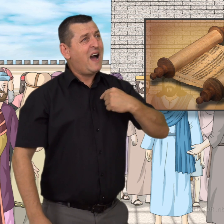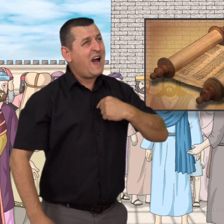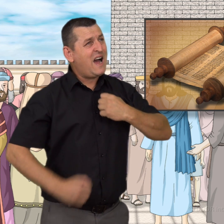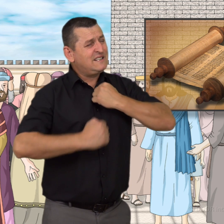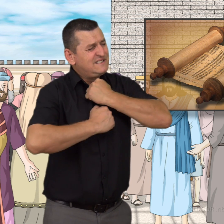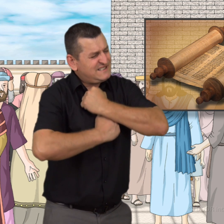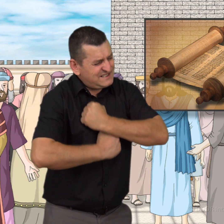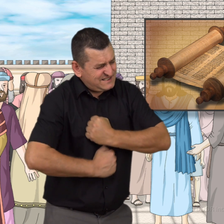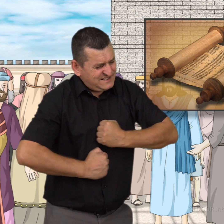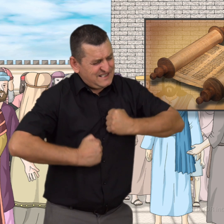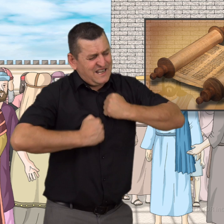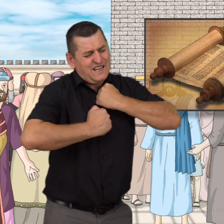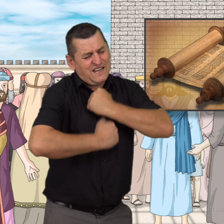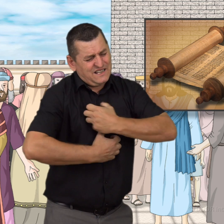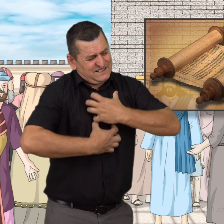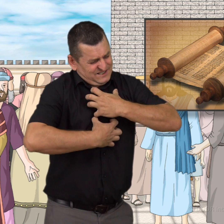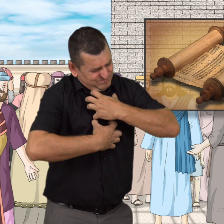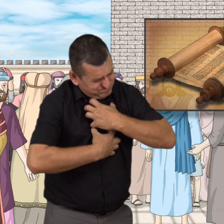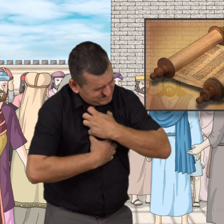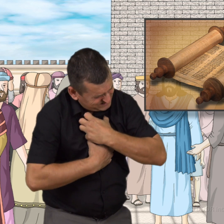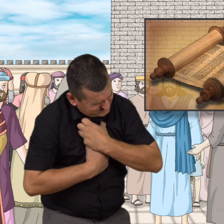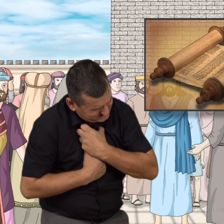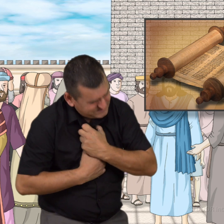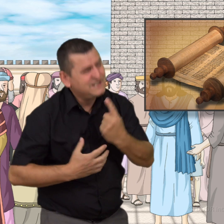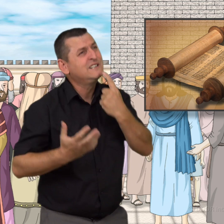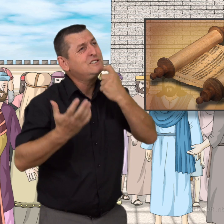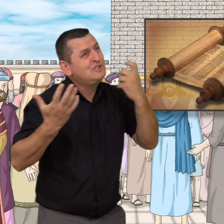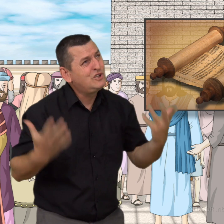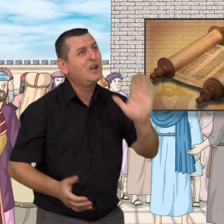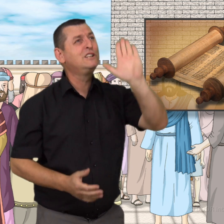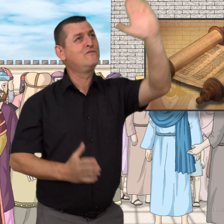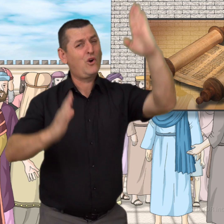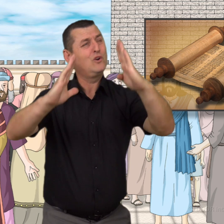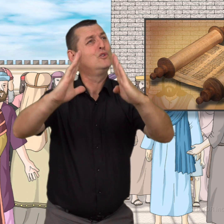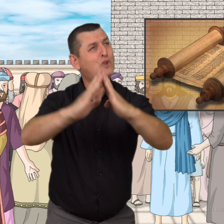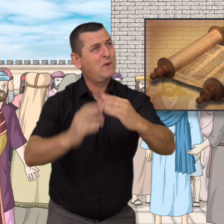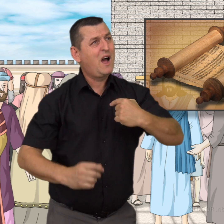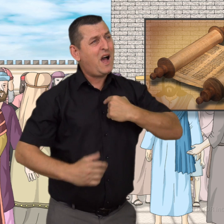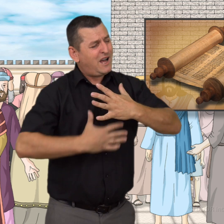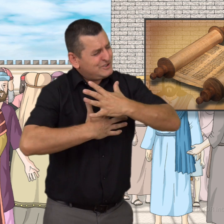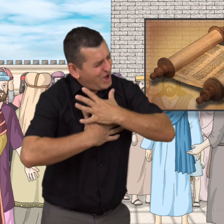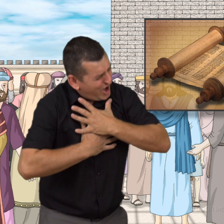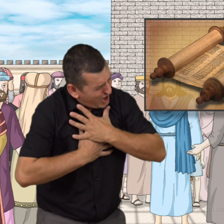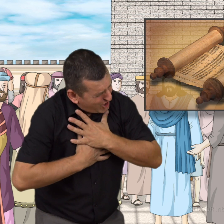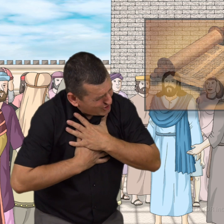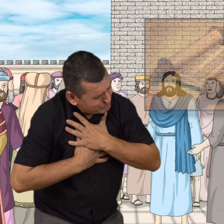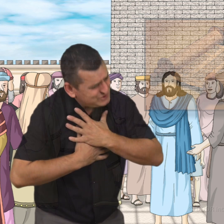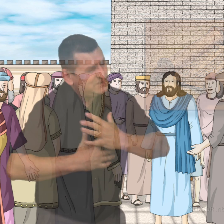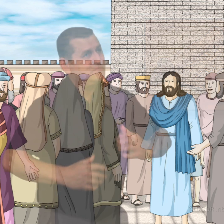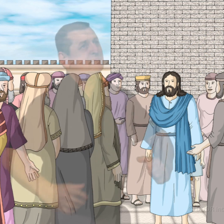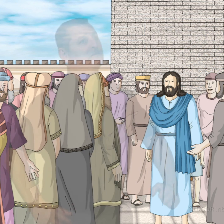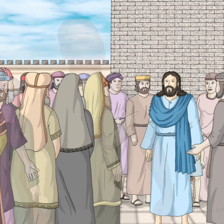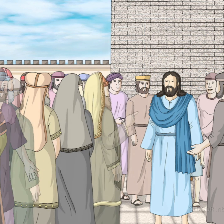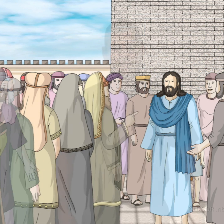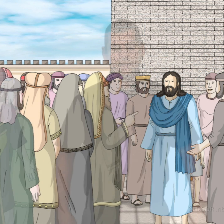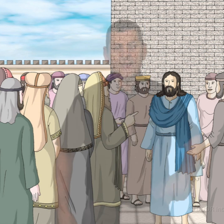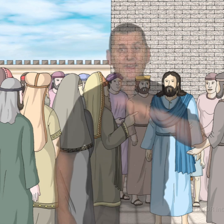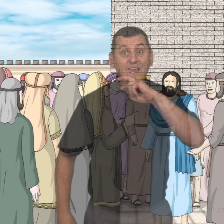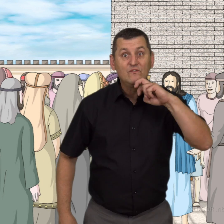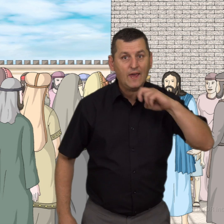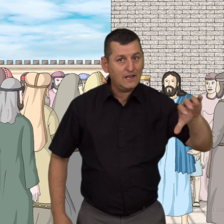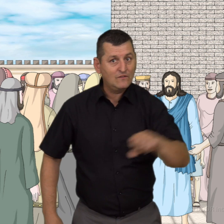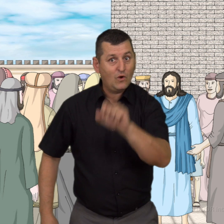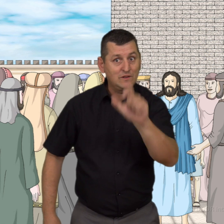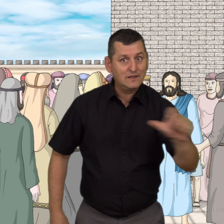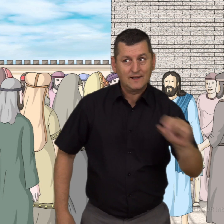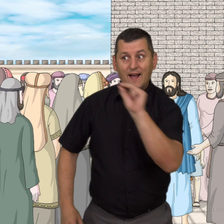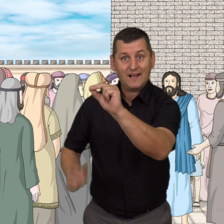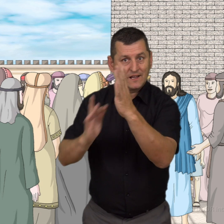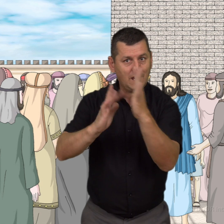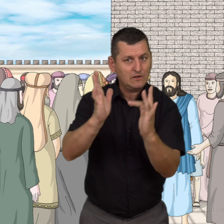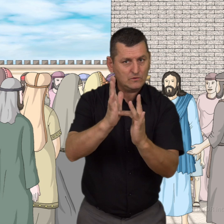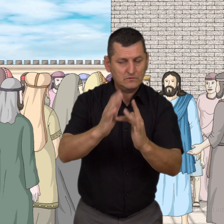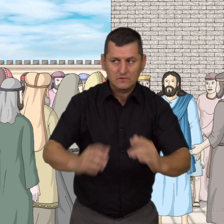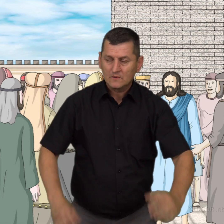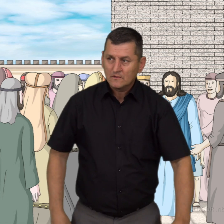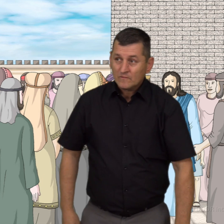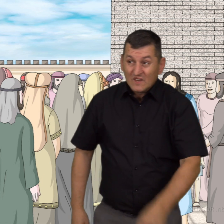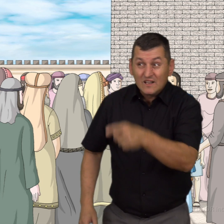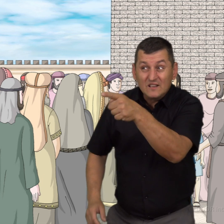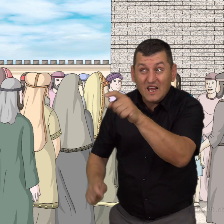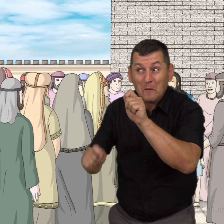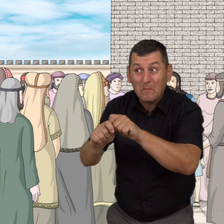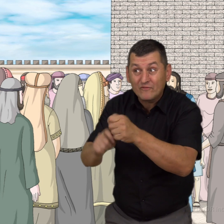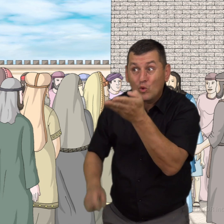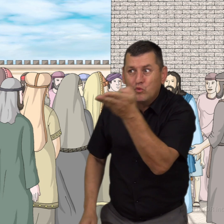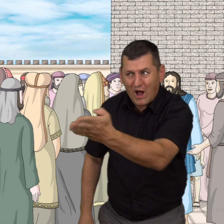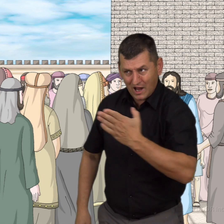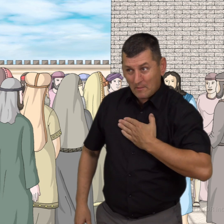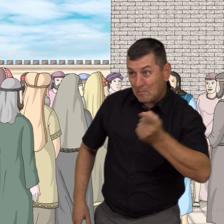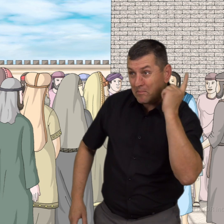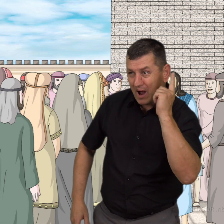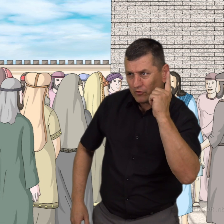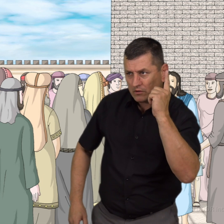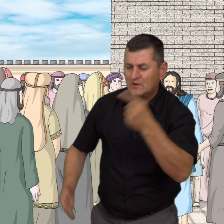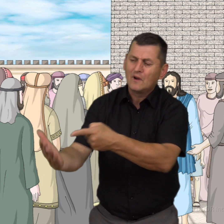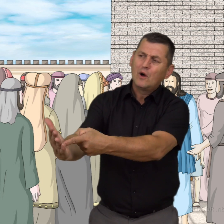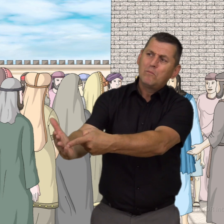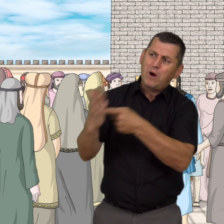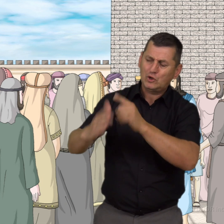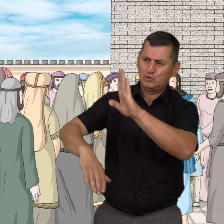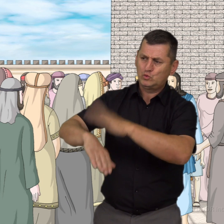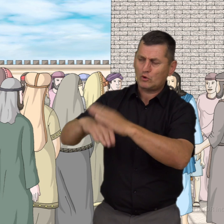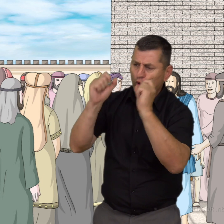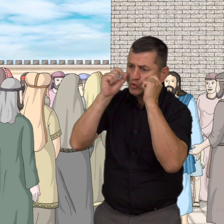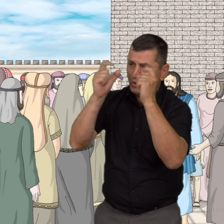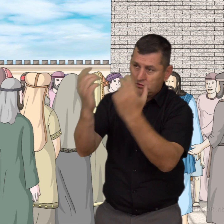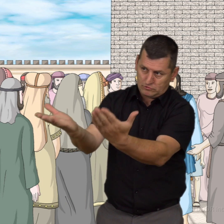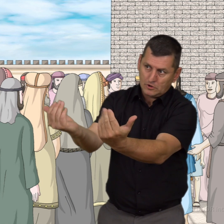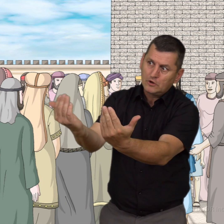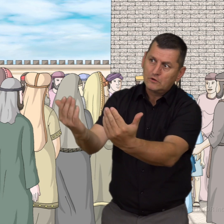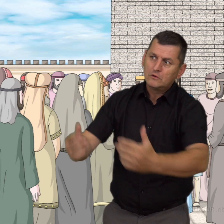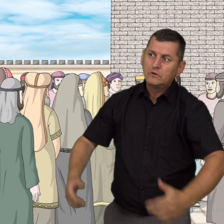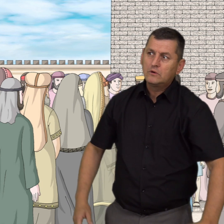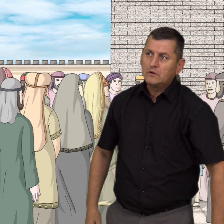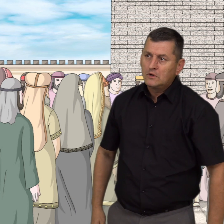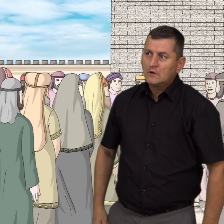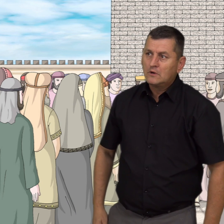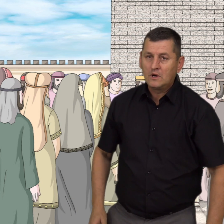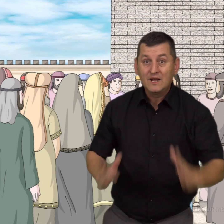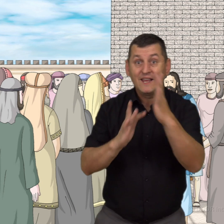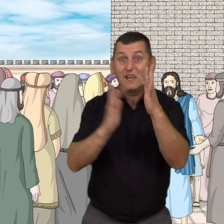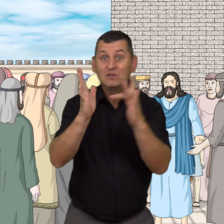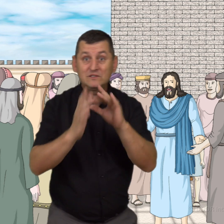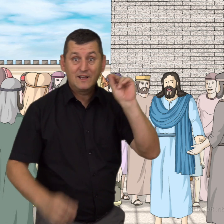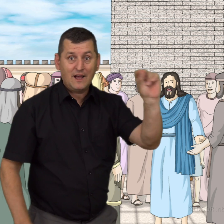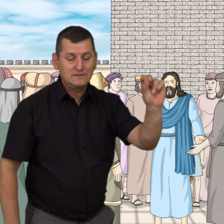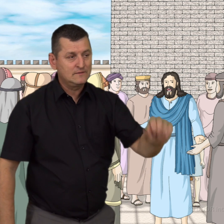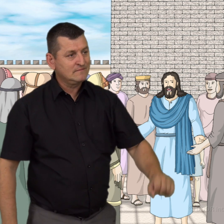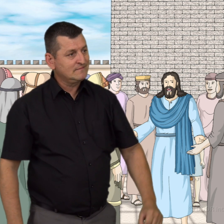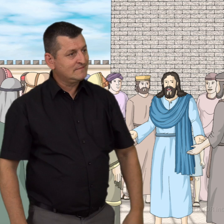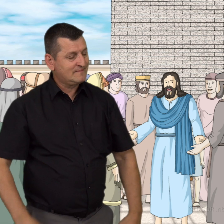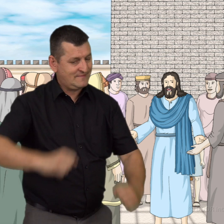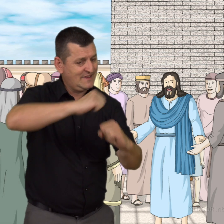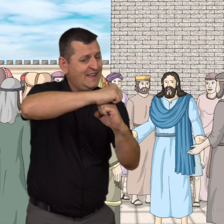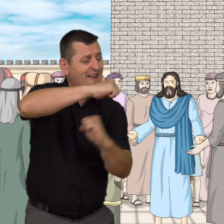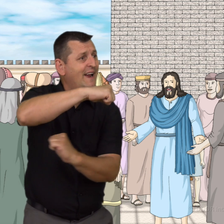On account of this, the Jews demanded, “What sign can You show us to prove Your authority to do these things?”